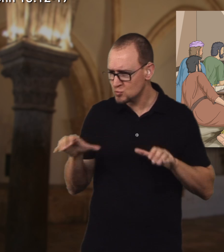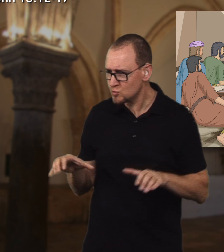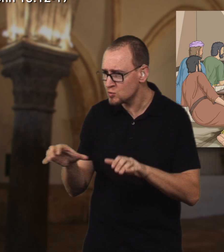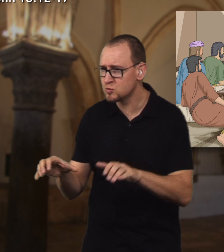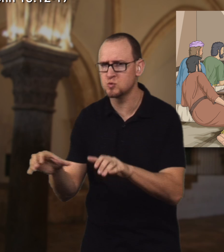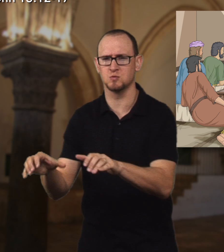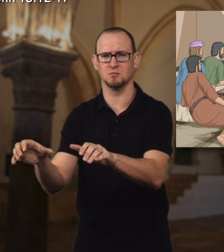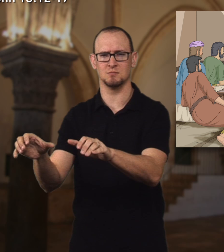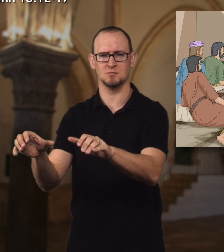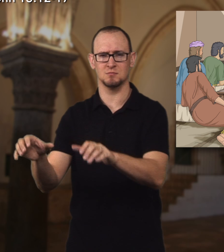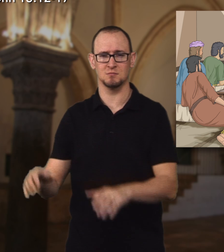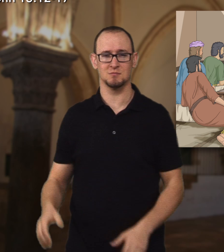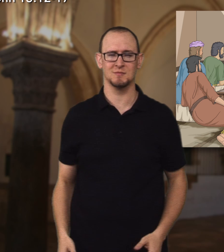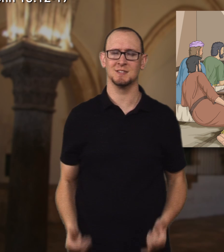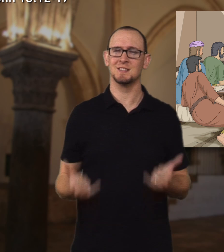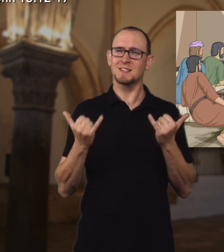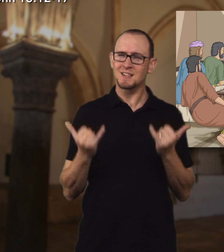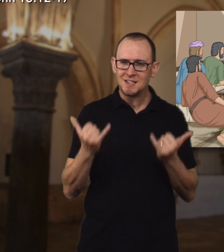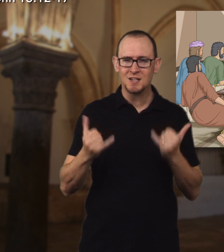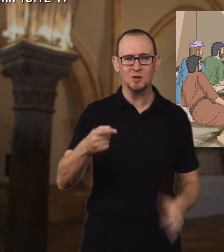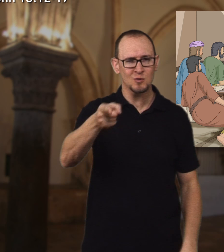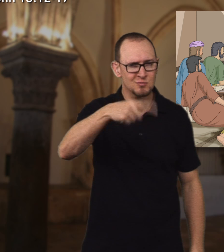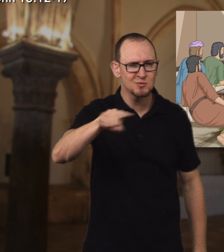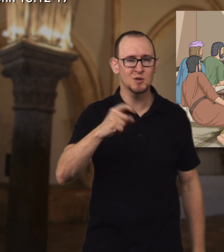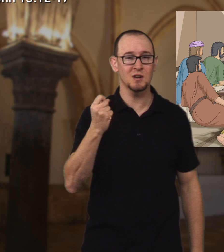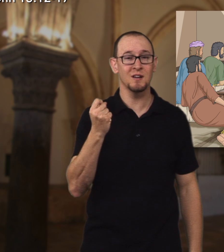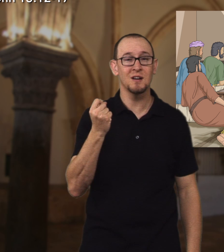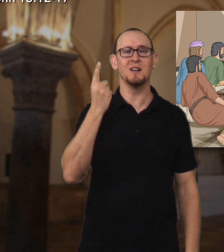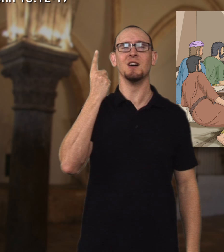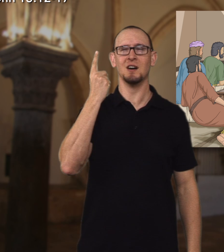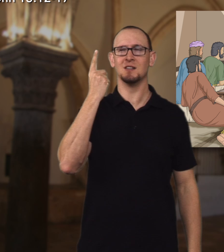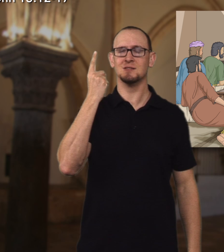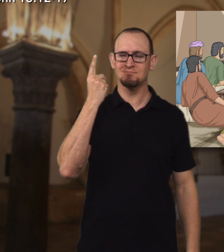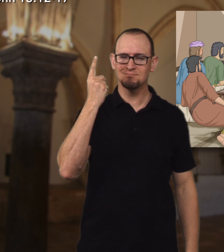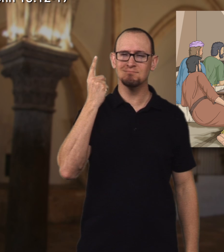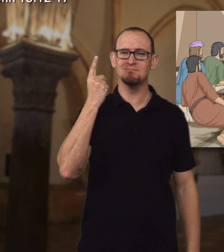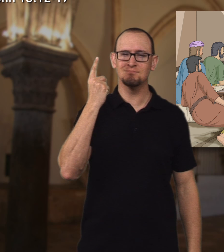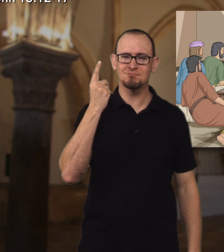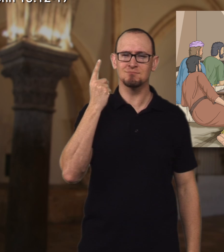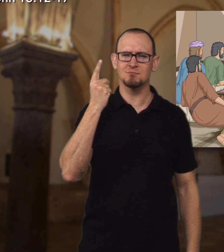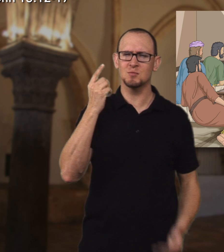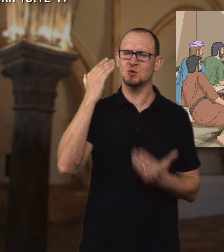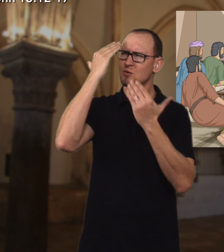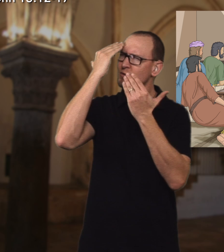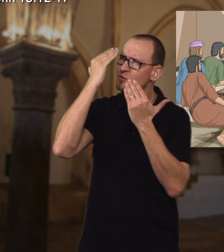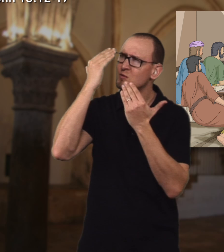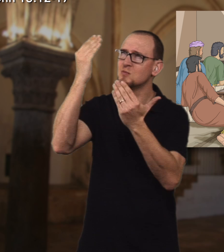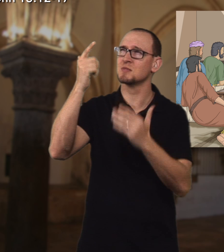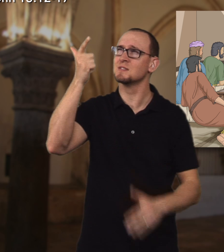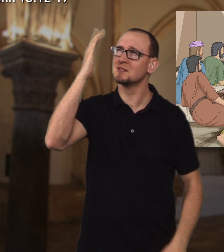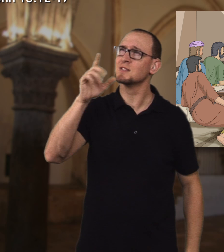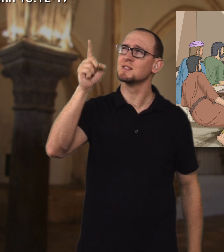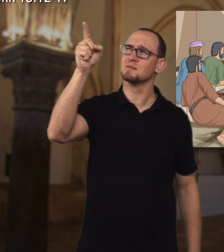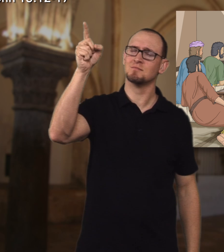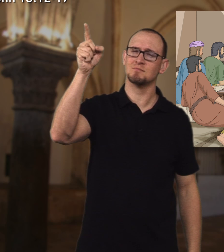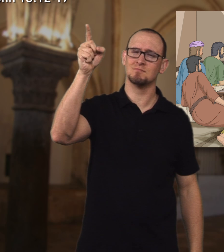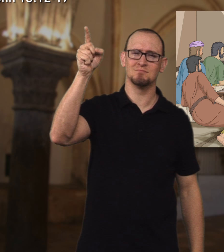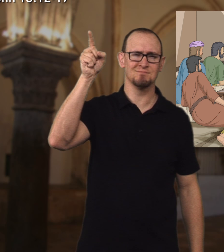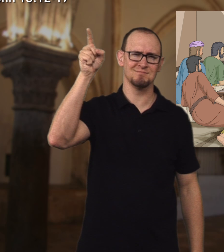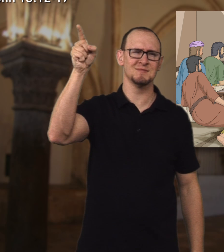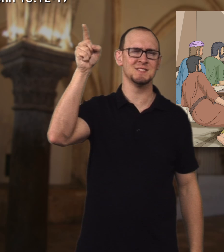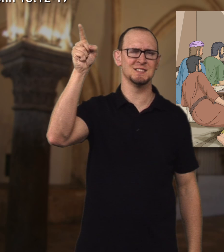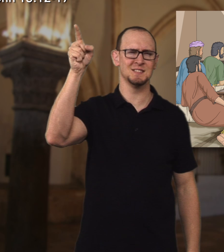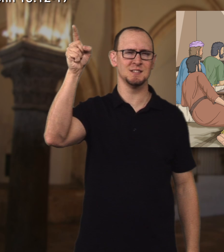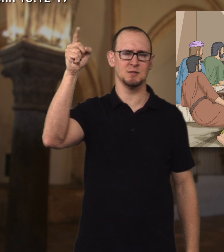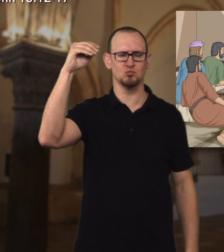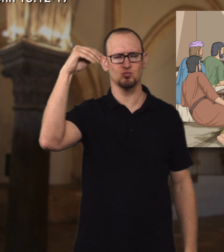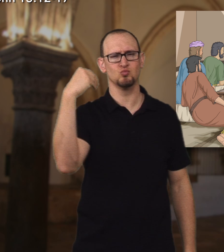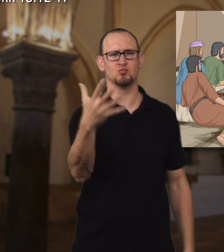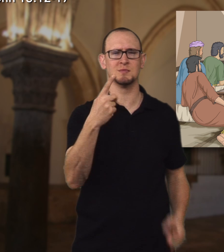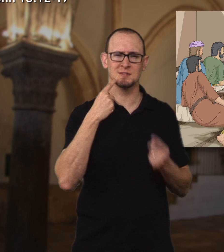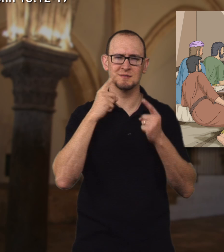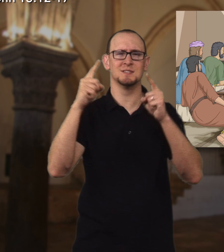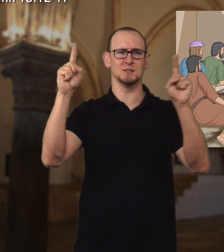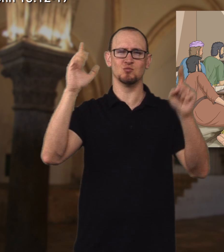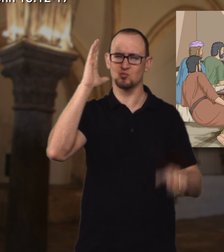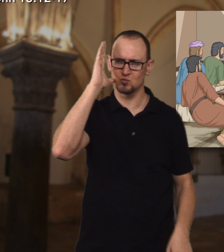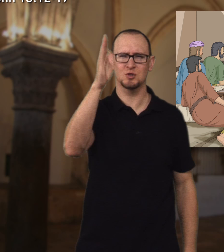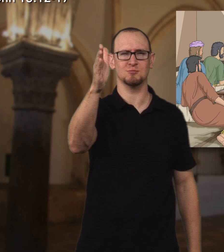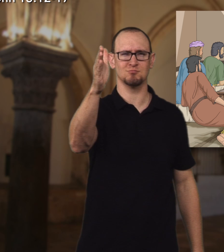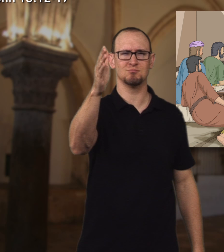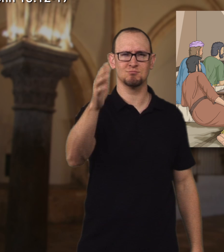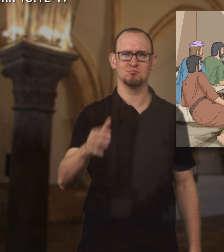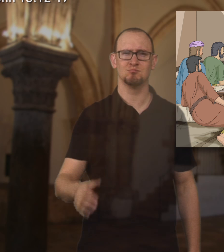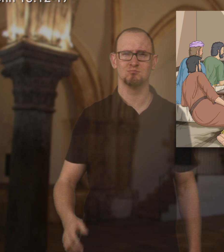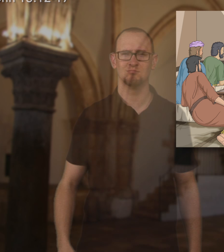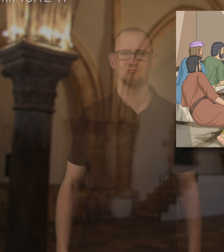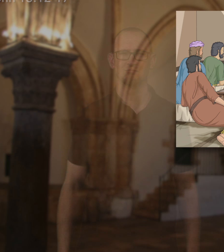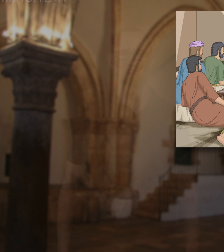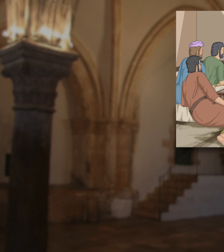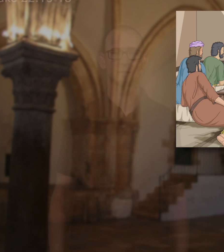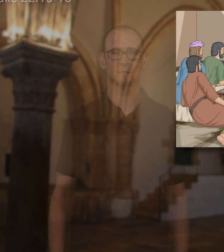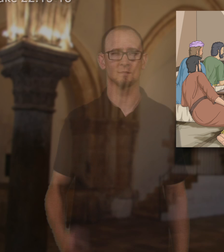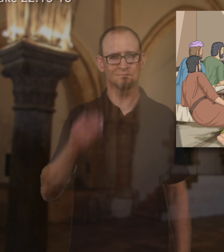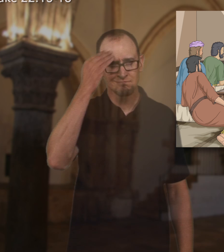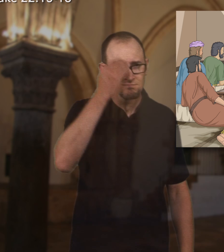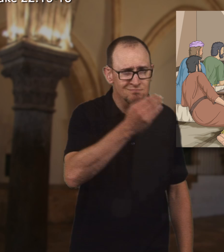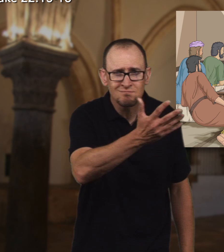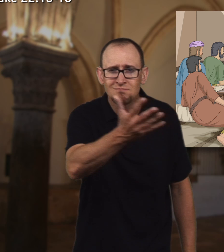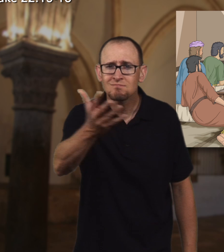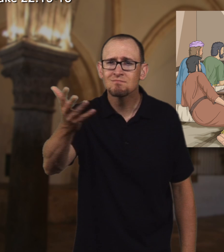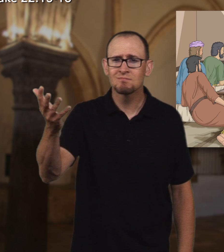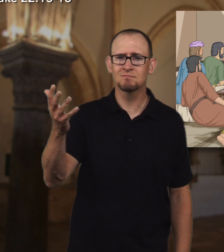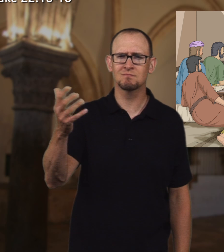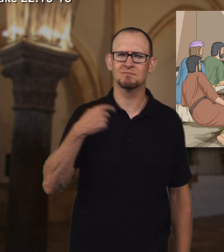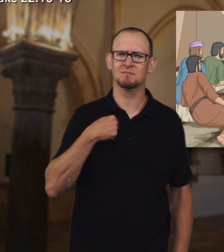If you know these things, you will be blessed if you do them.